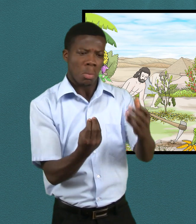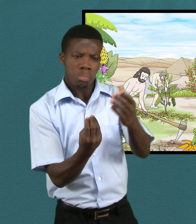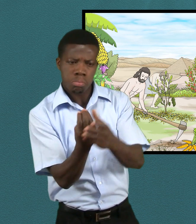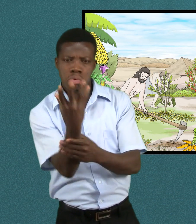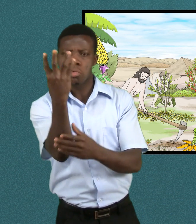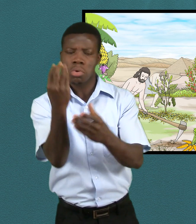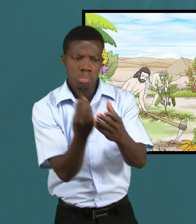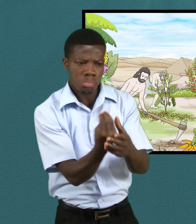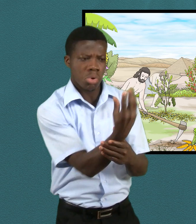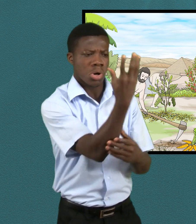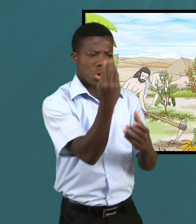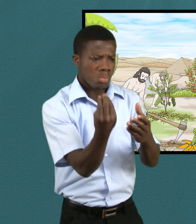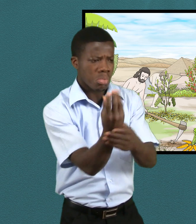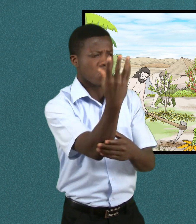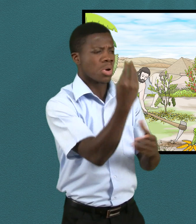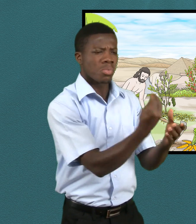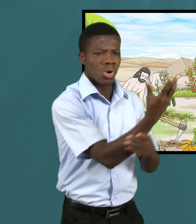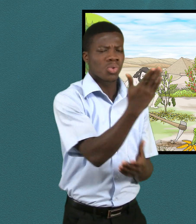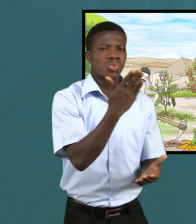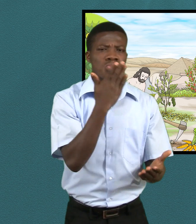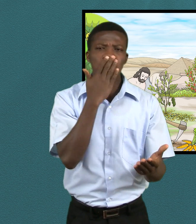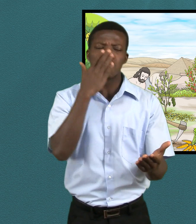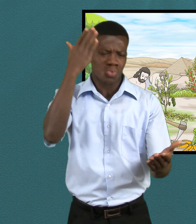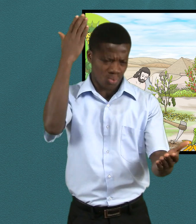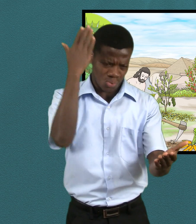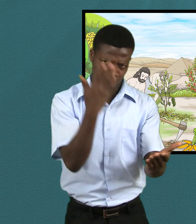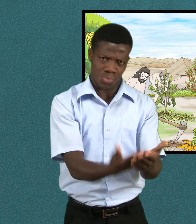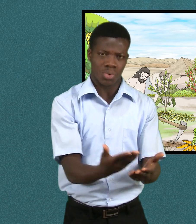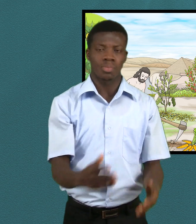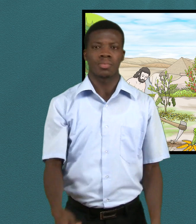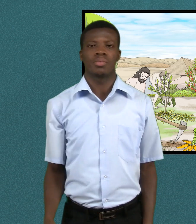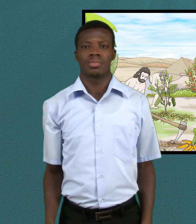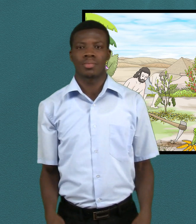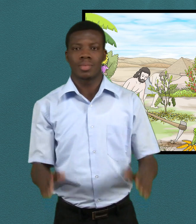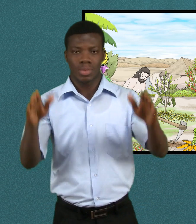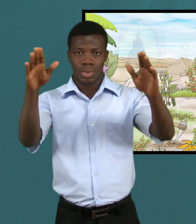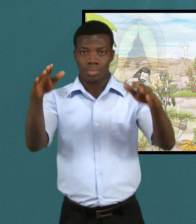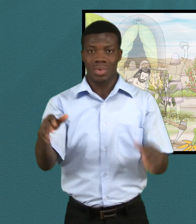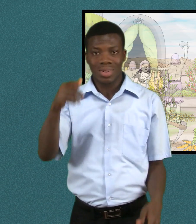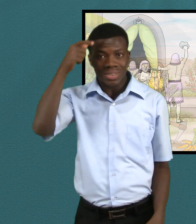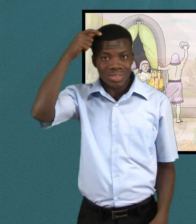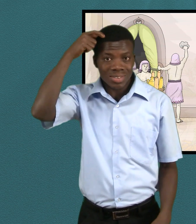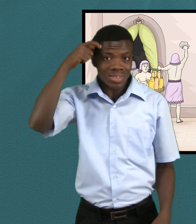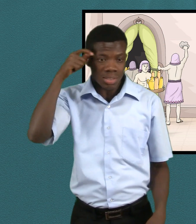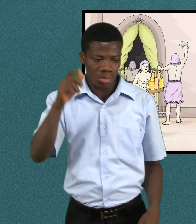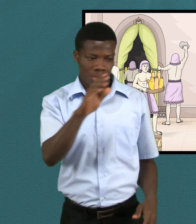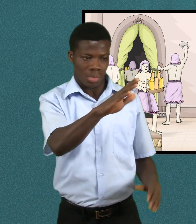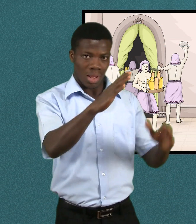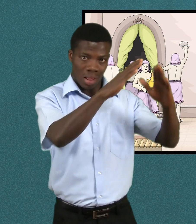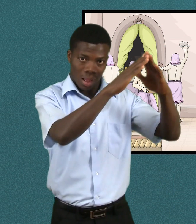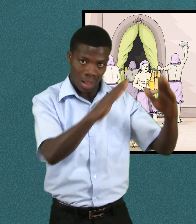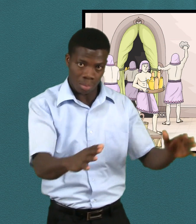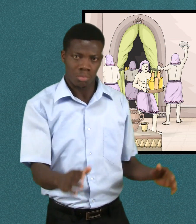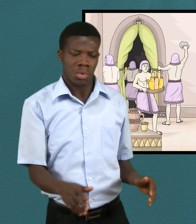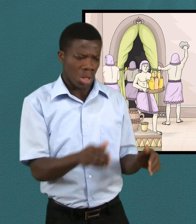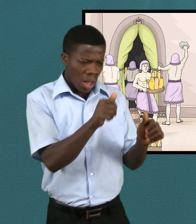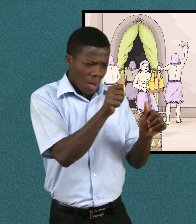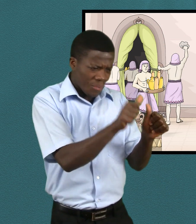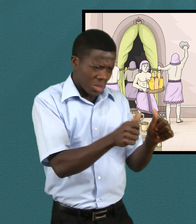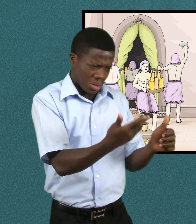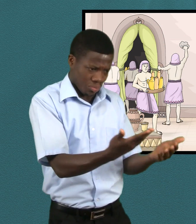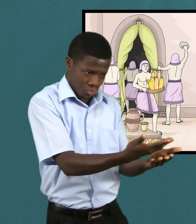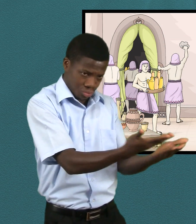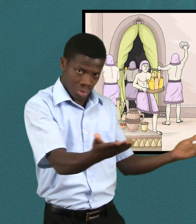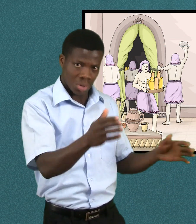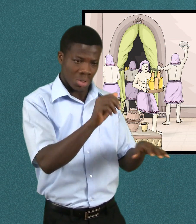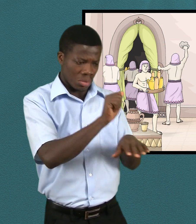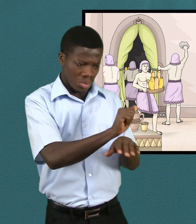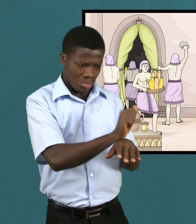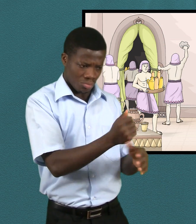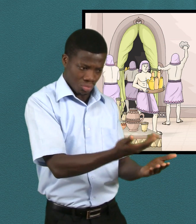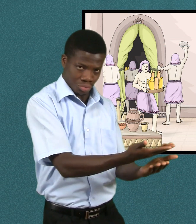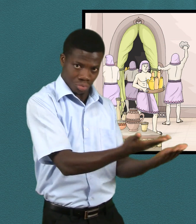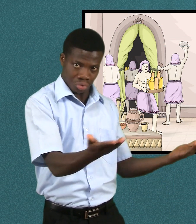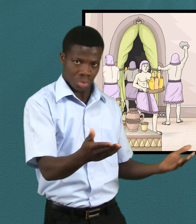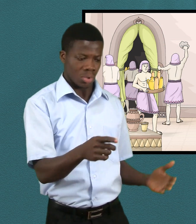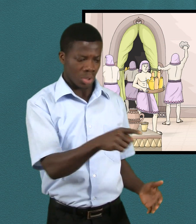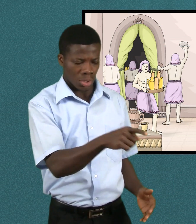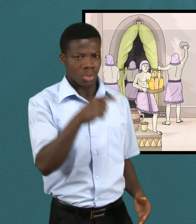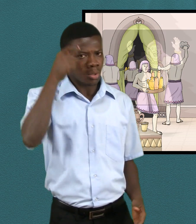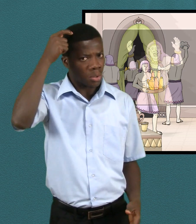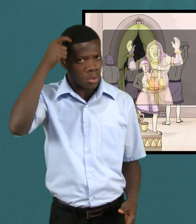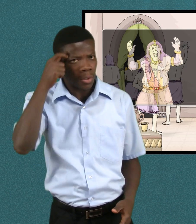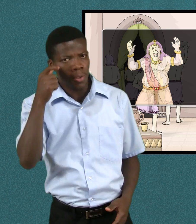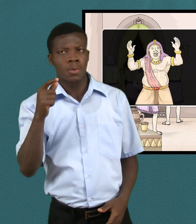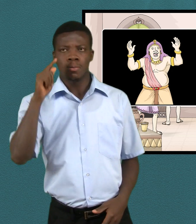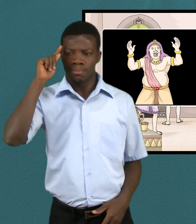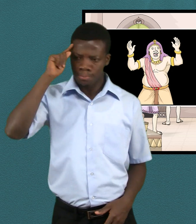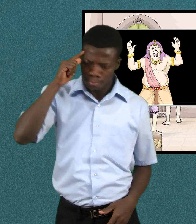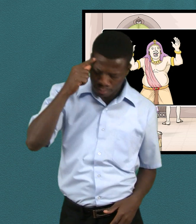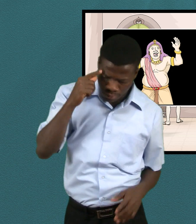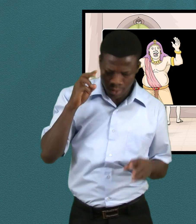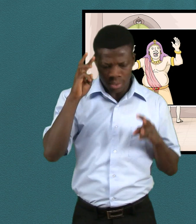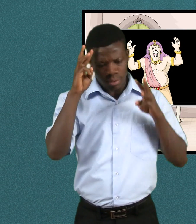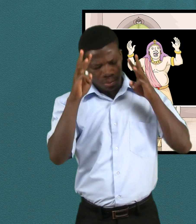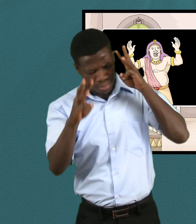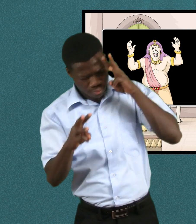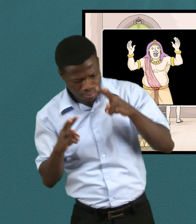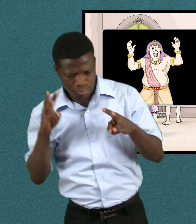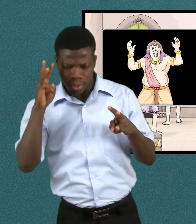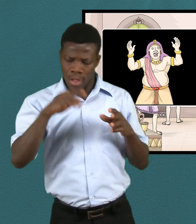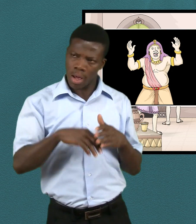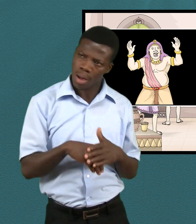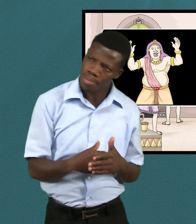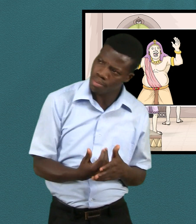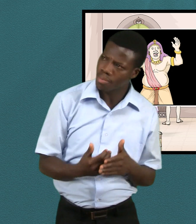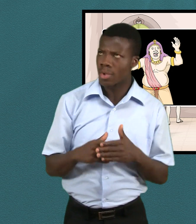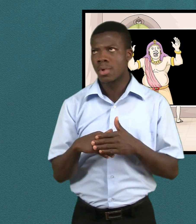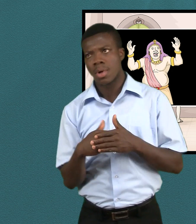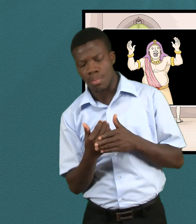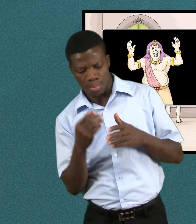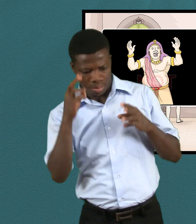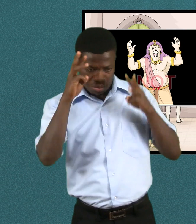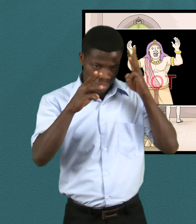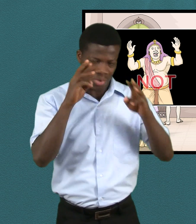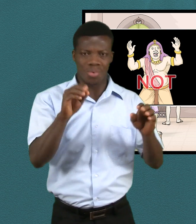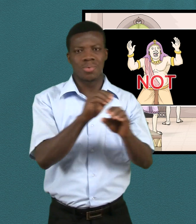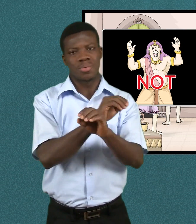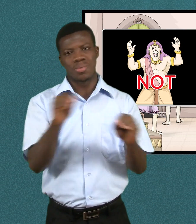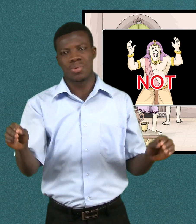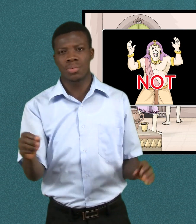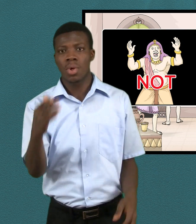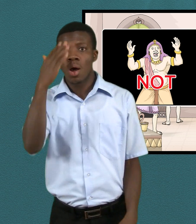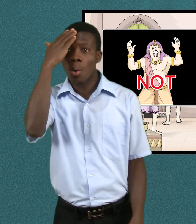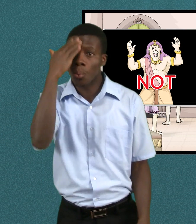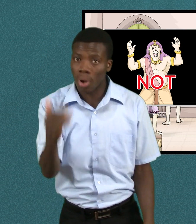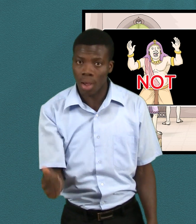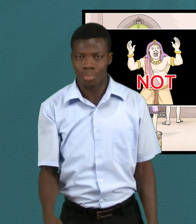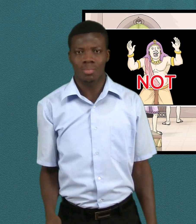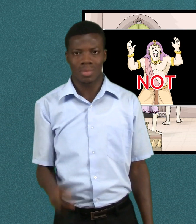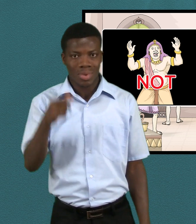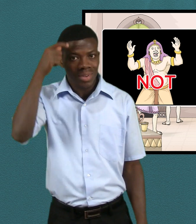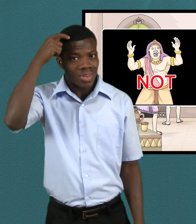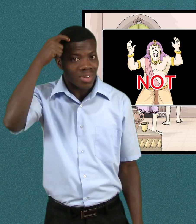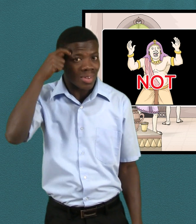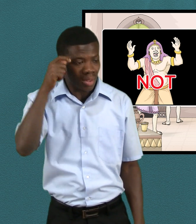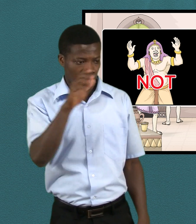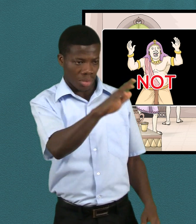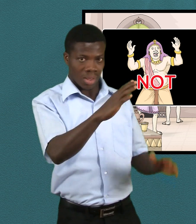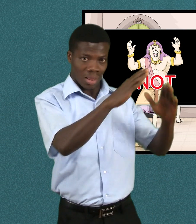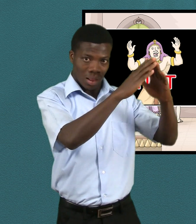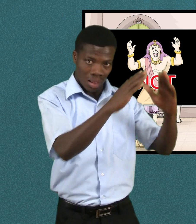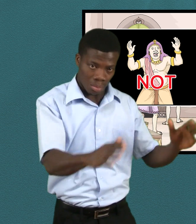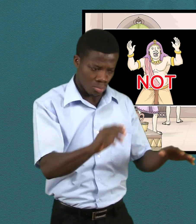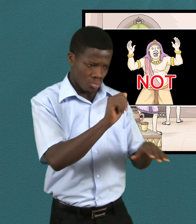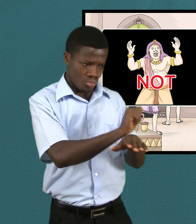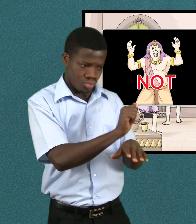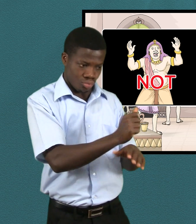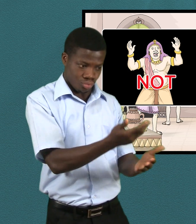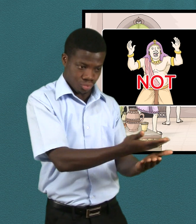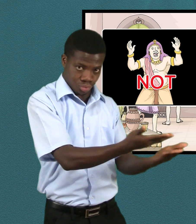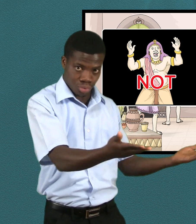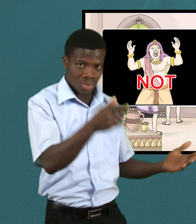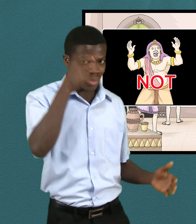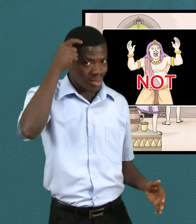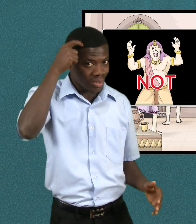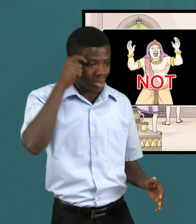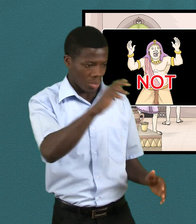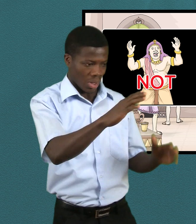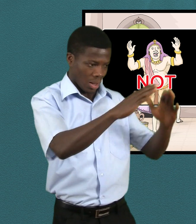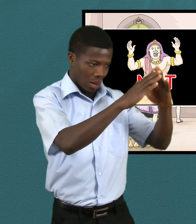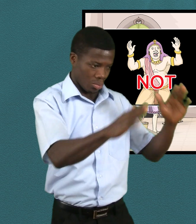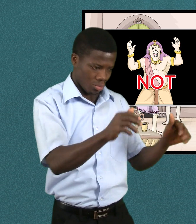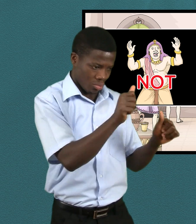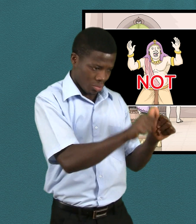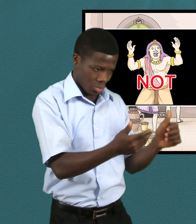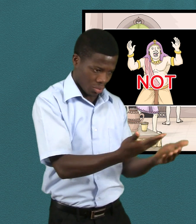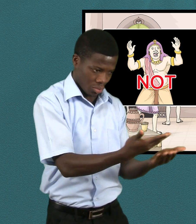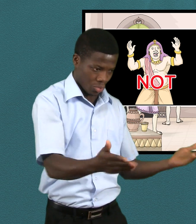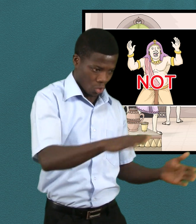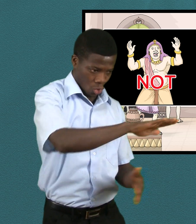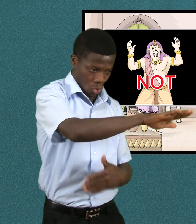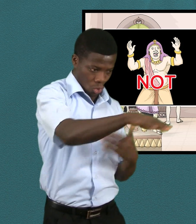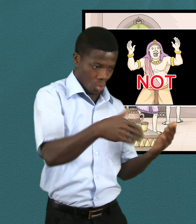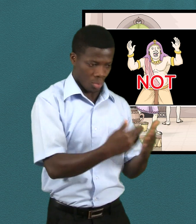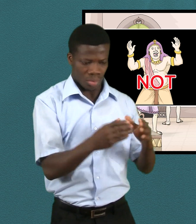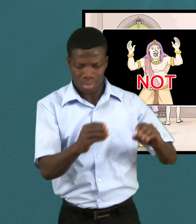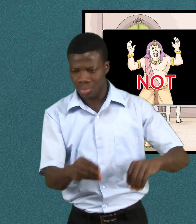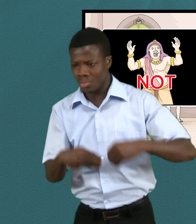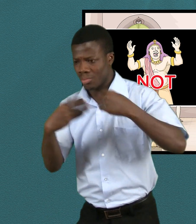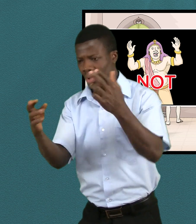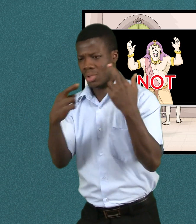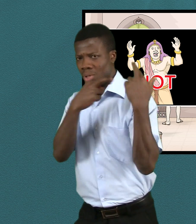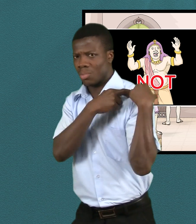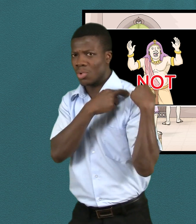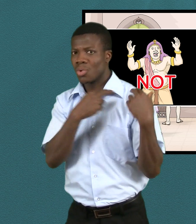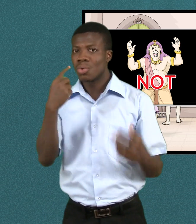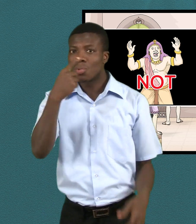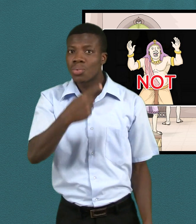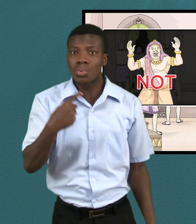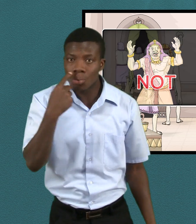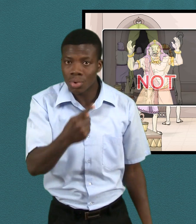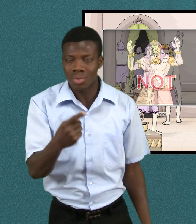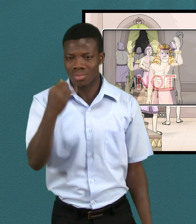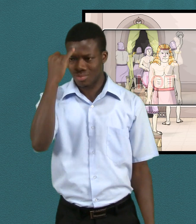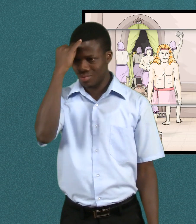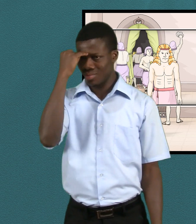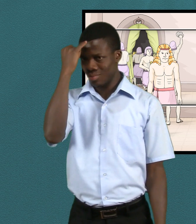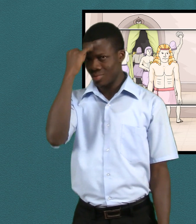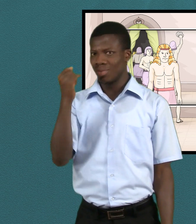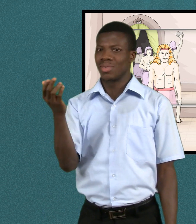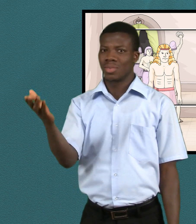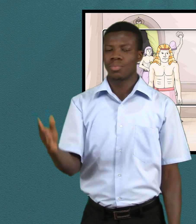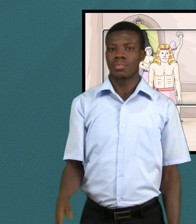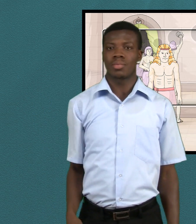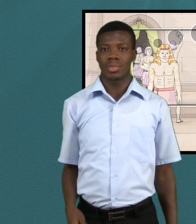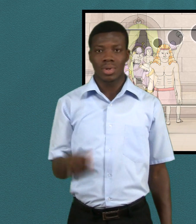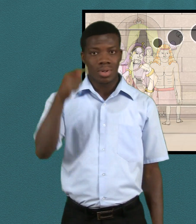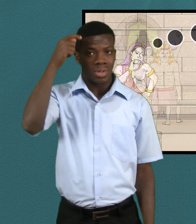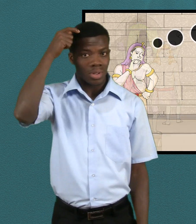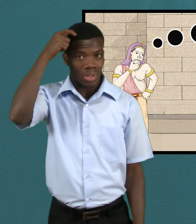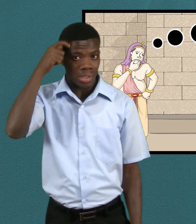The LORD’s blessing was on everything he owned, both in his house and in his field. So Potiphar left all that he owned in Joseph’s care;